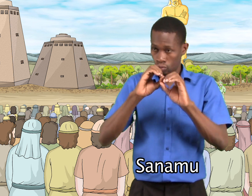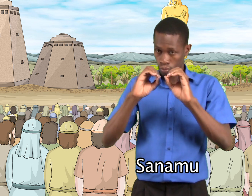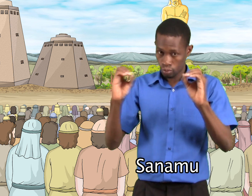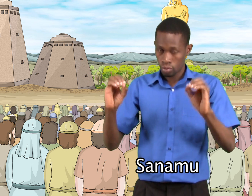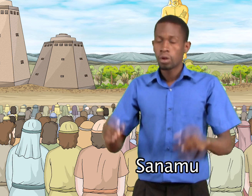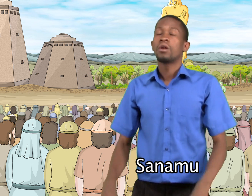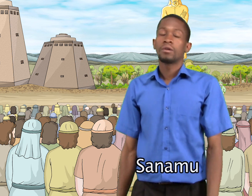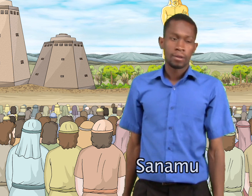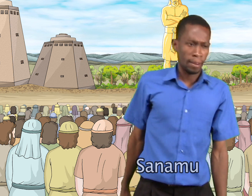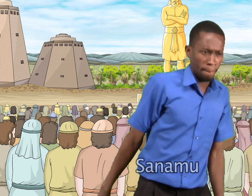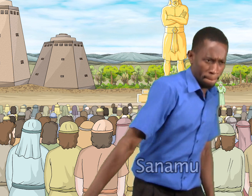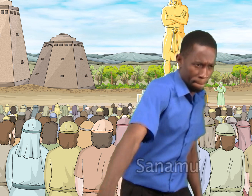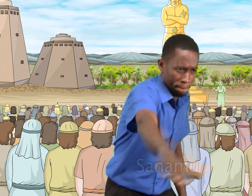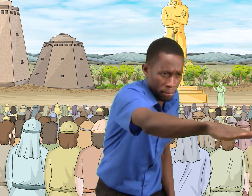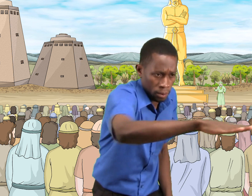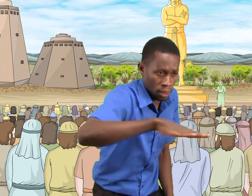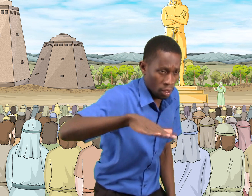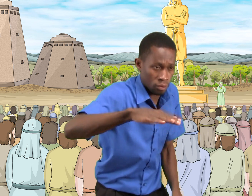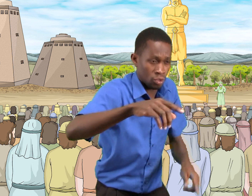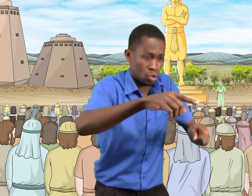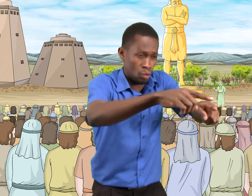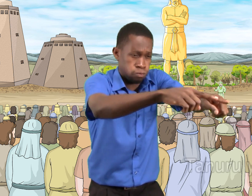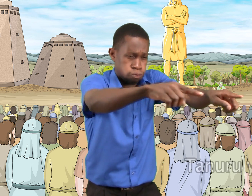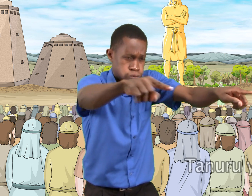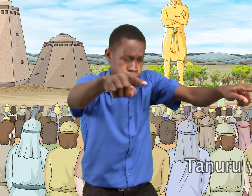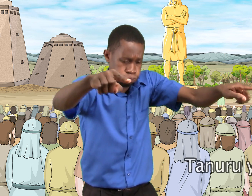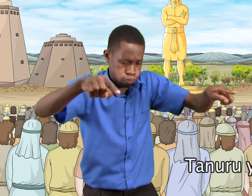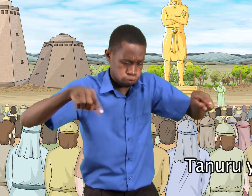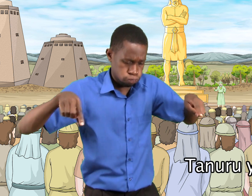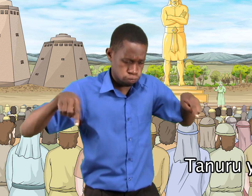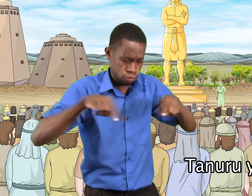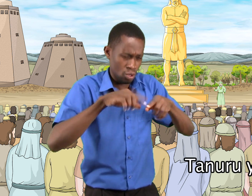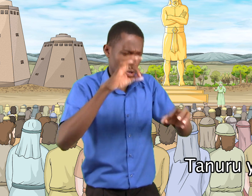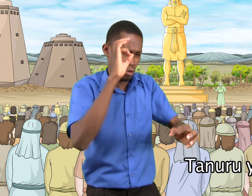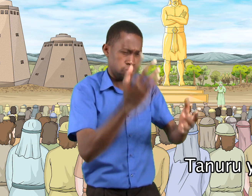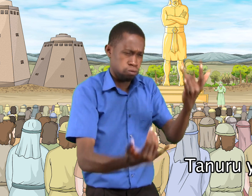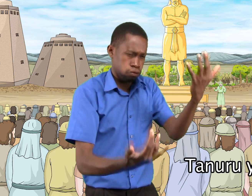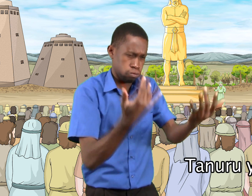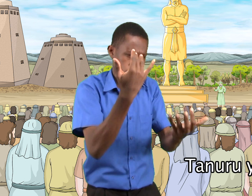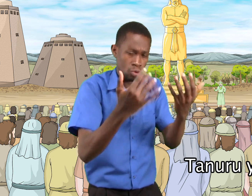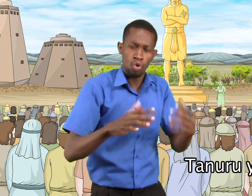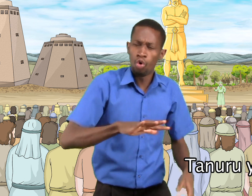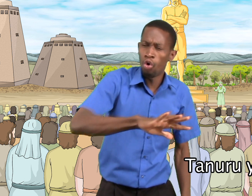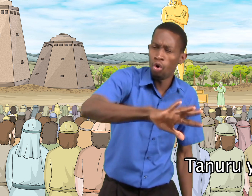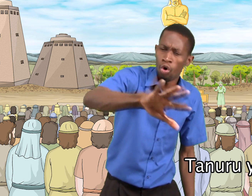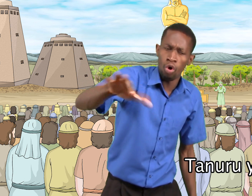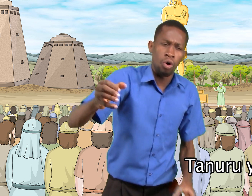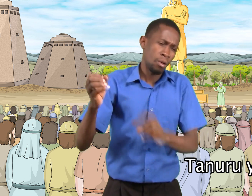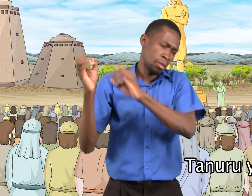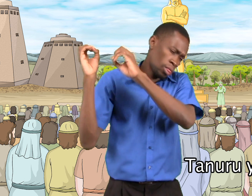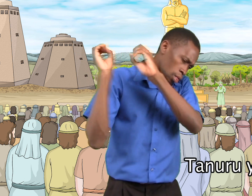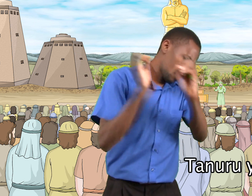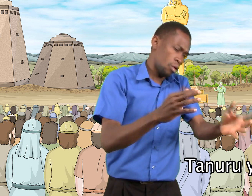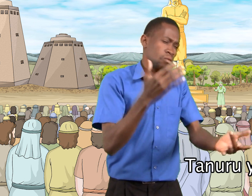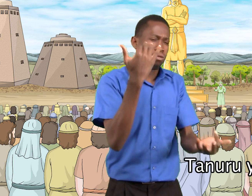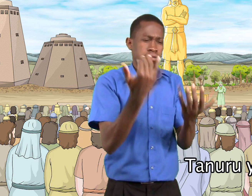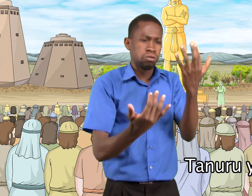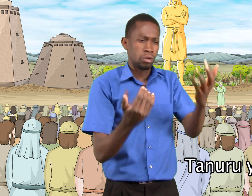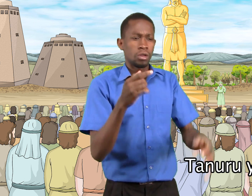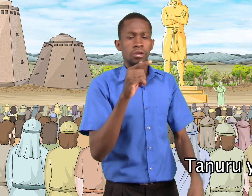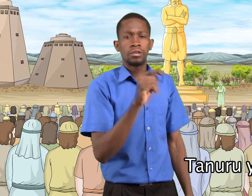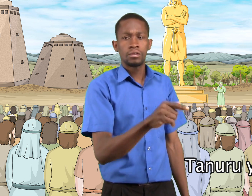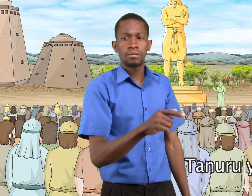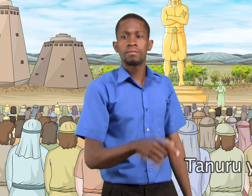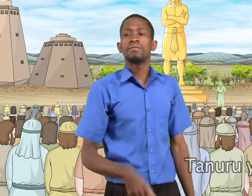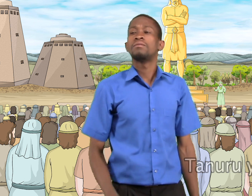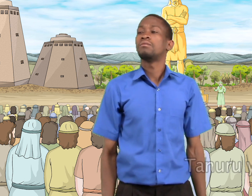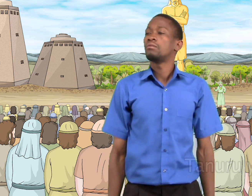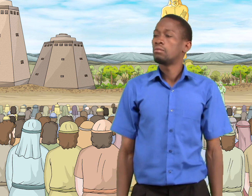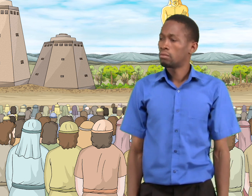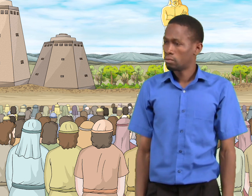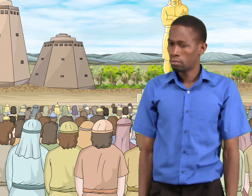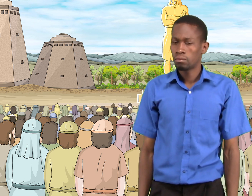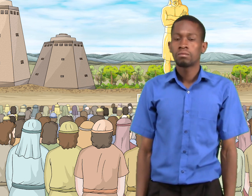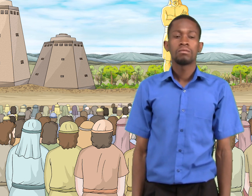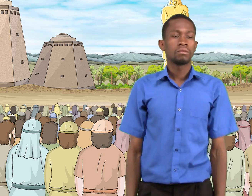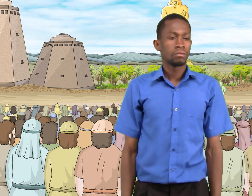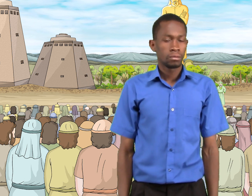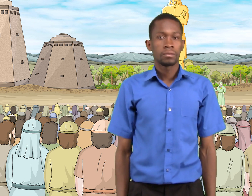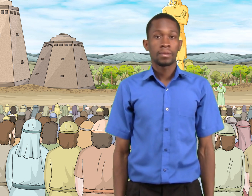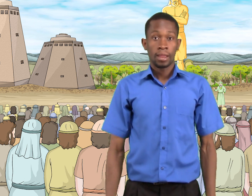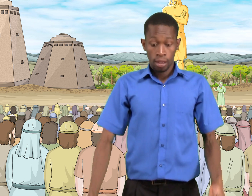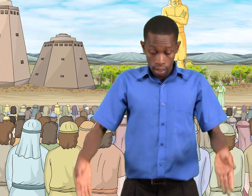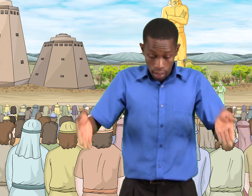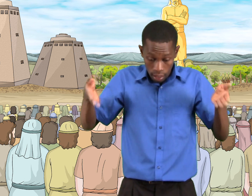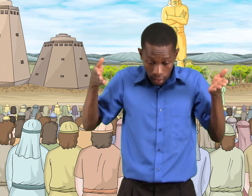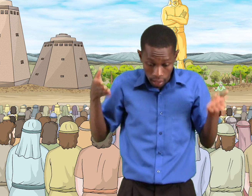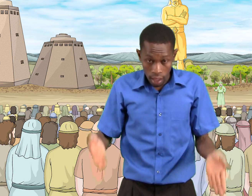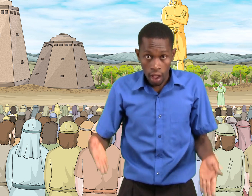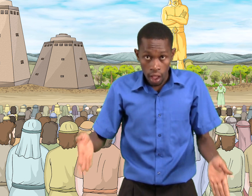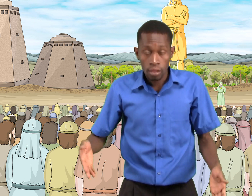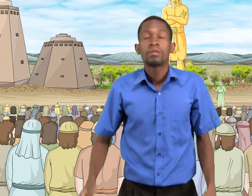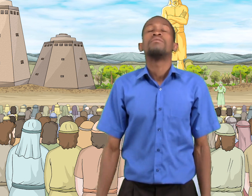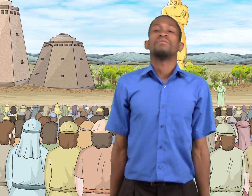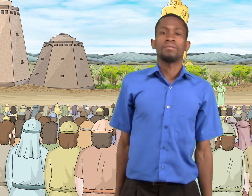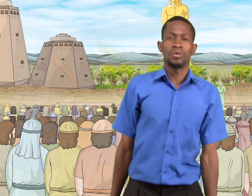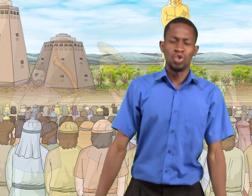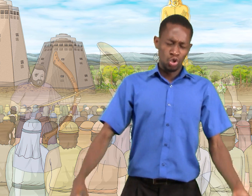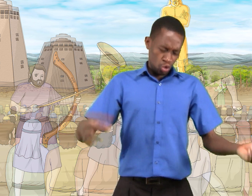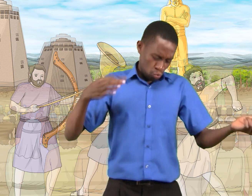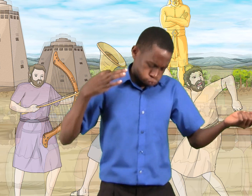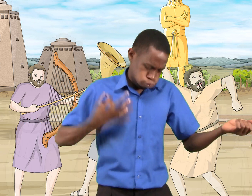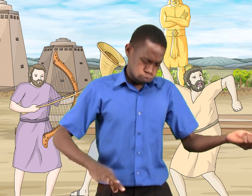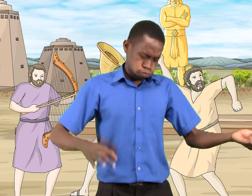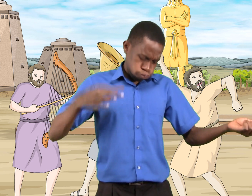And whoever does not fall down and worship will immediately be thrown into the blazing fiery furnace.”